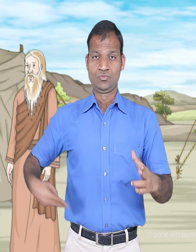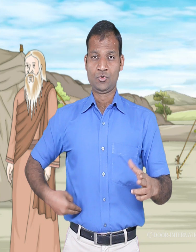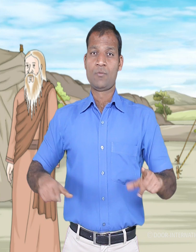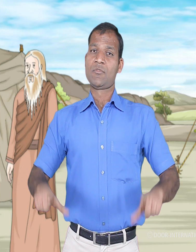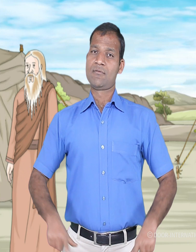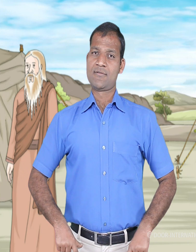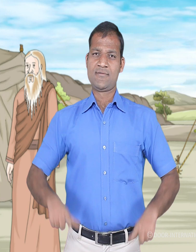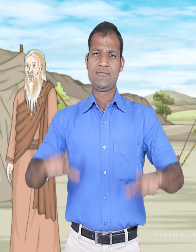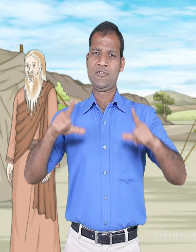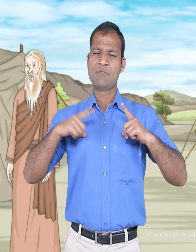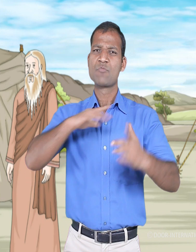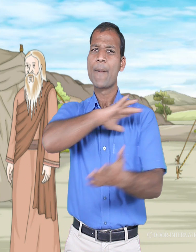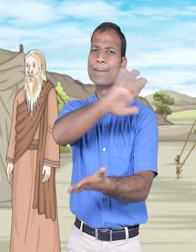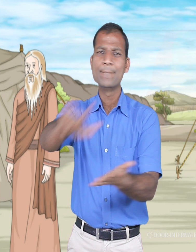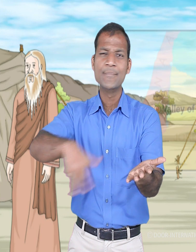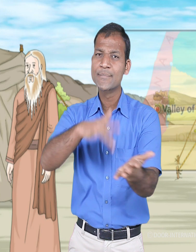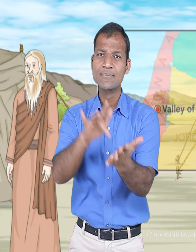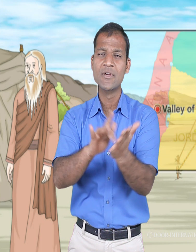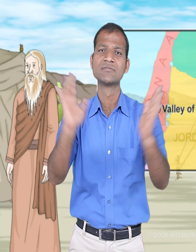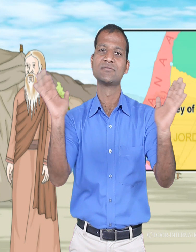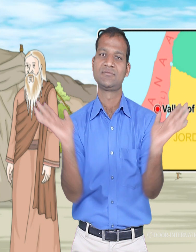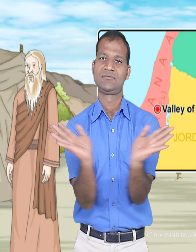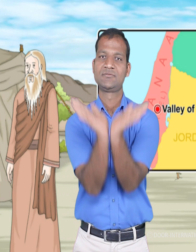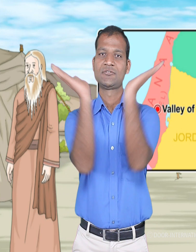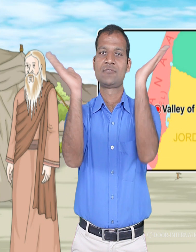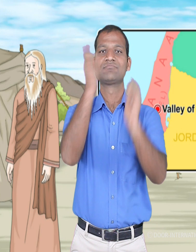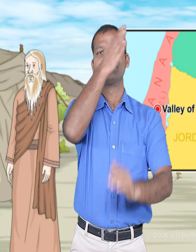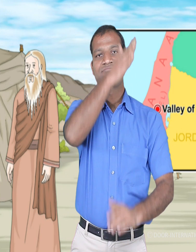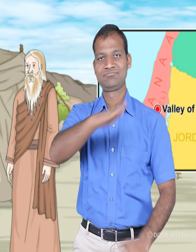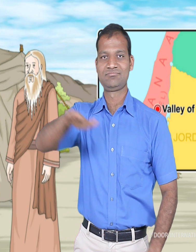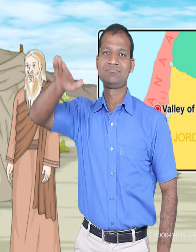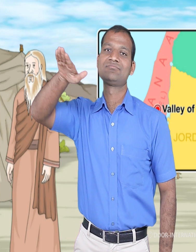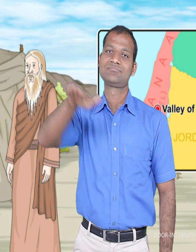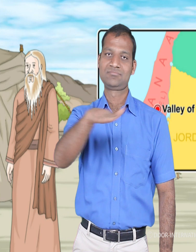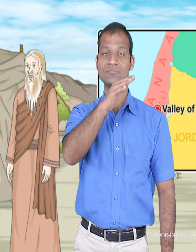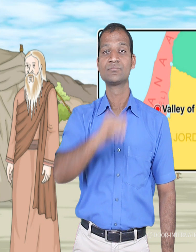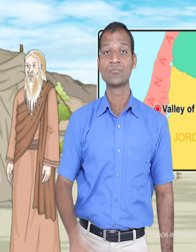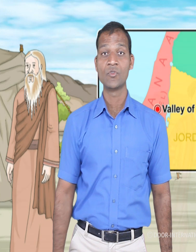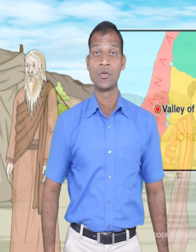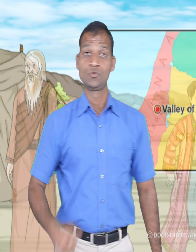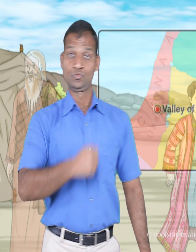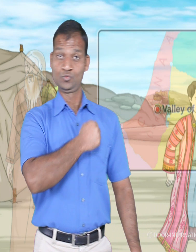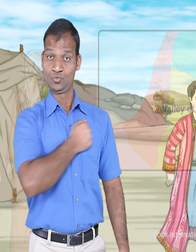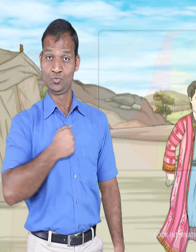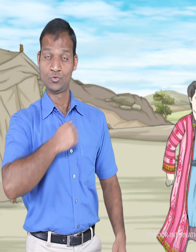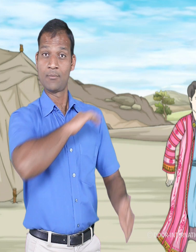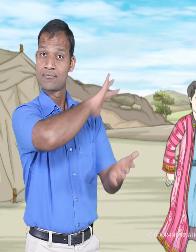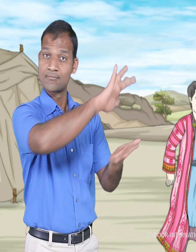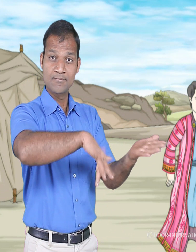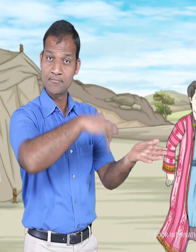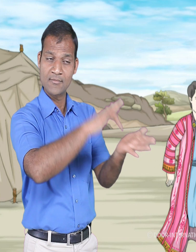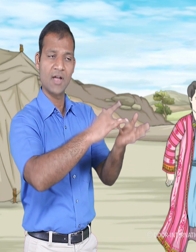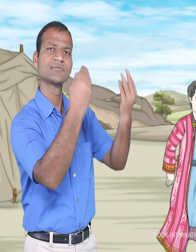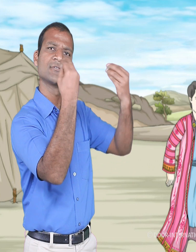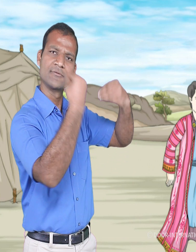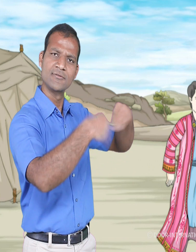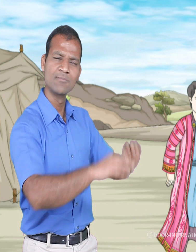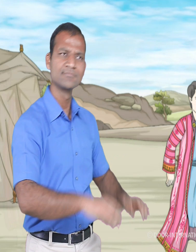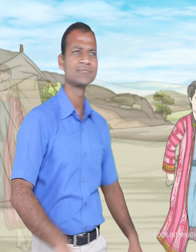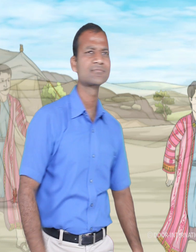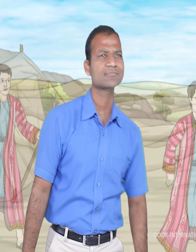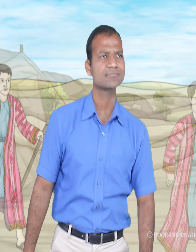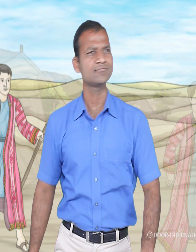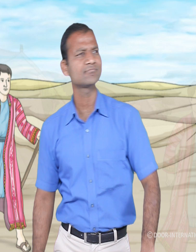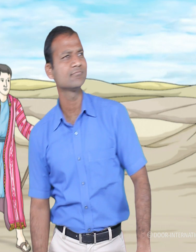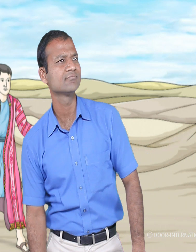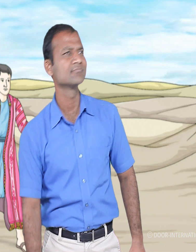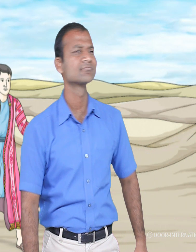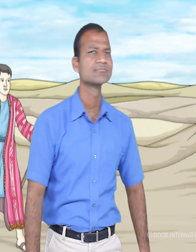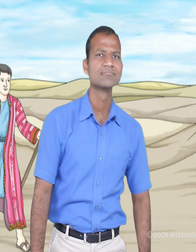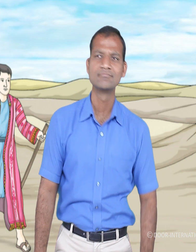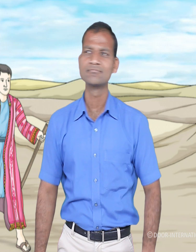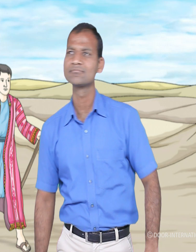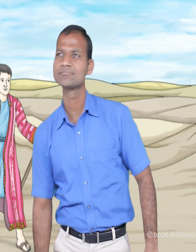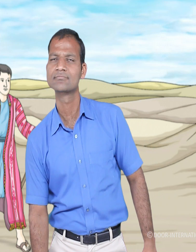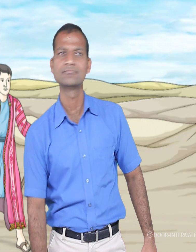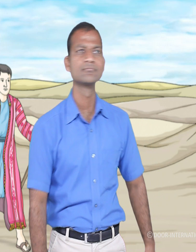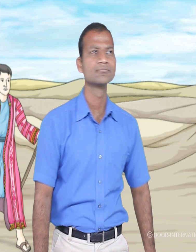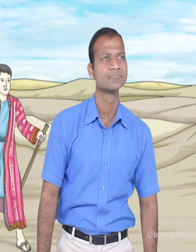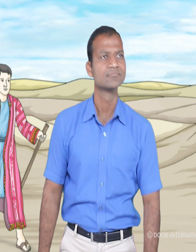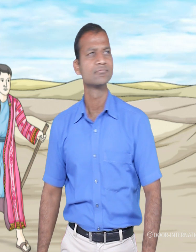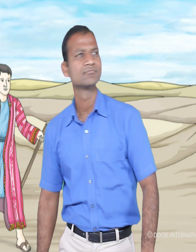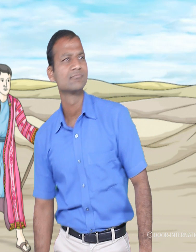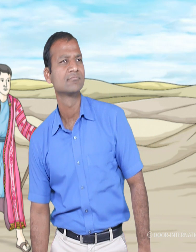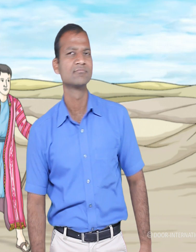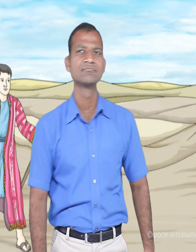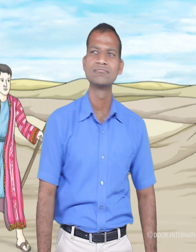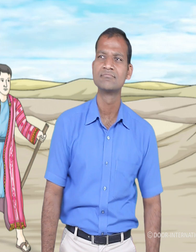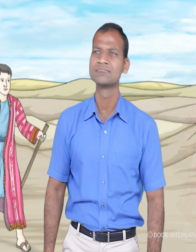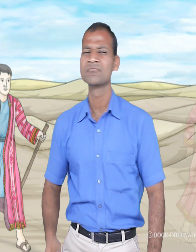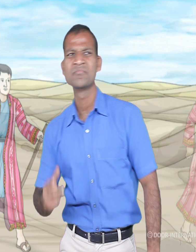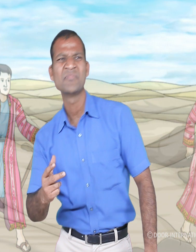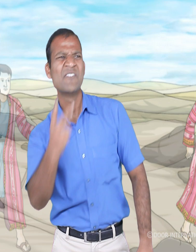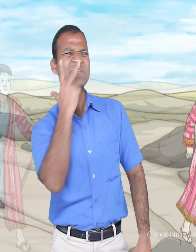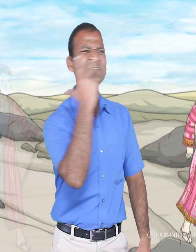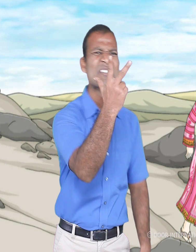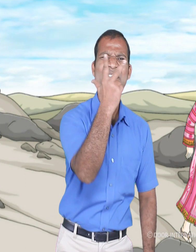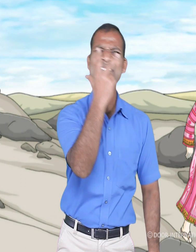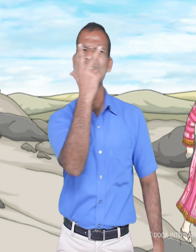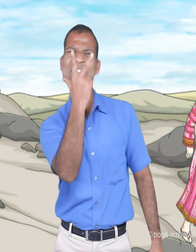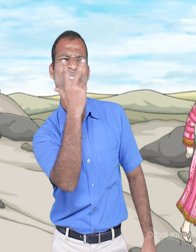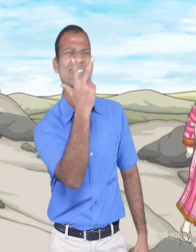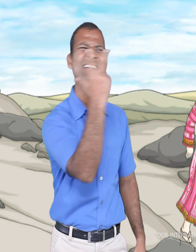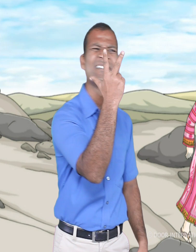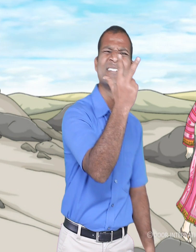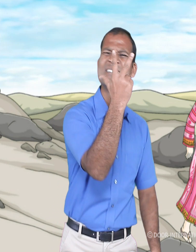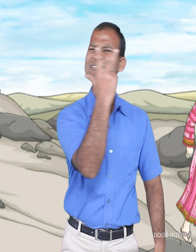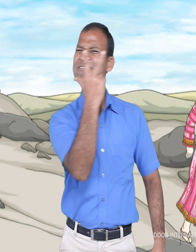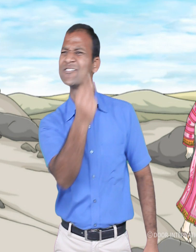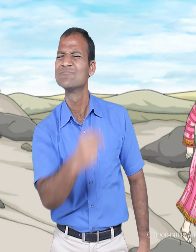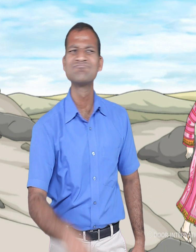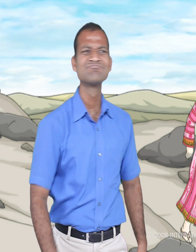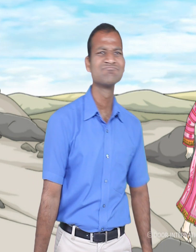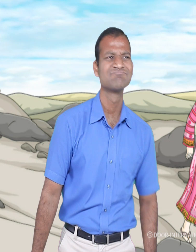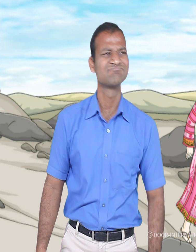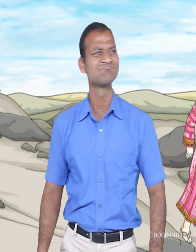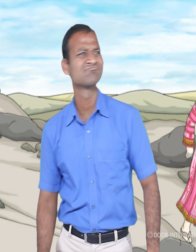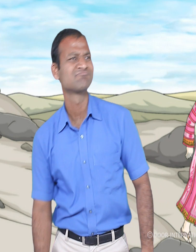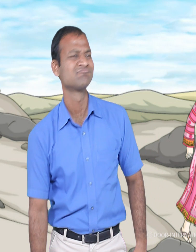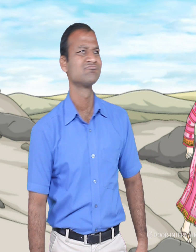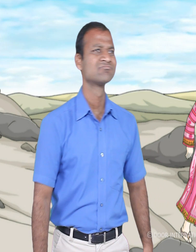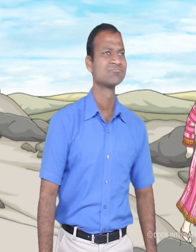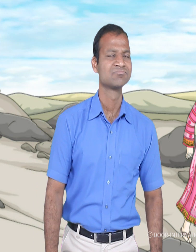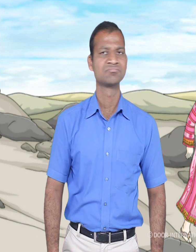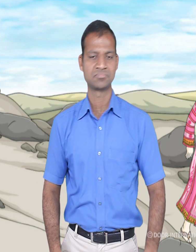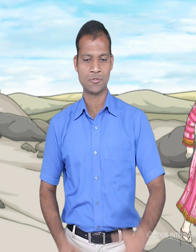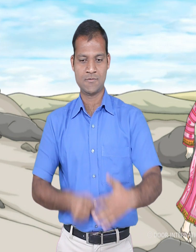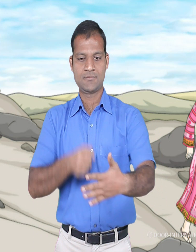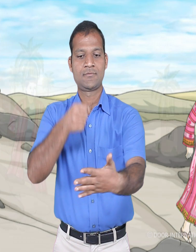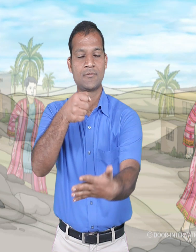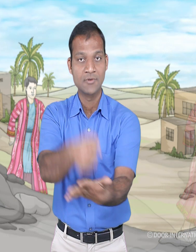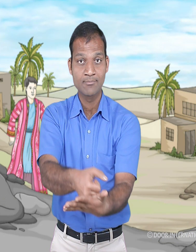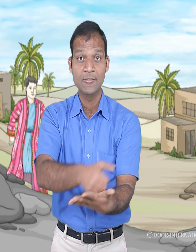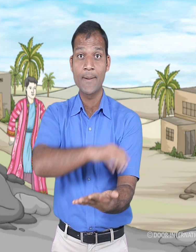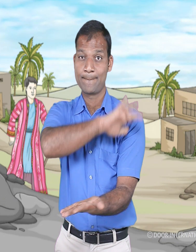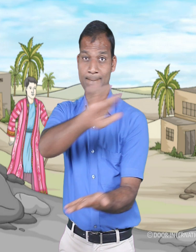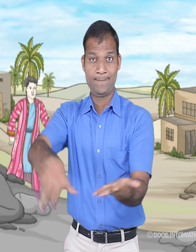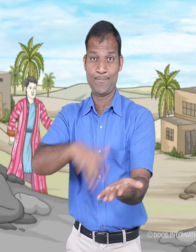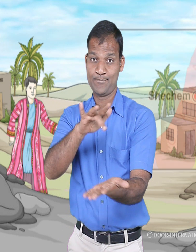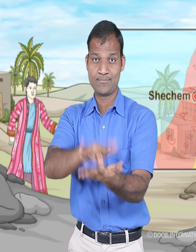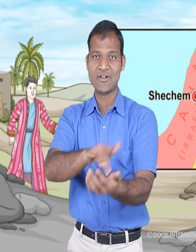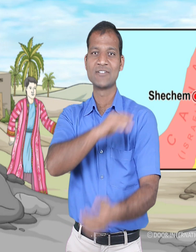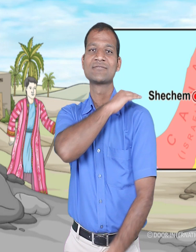So he sent him off from the Valley of Hebron.